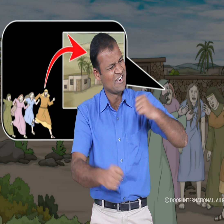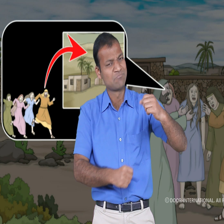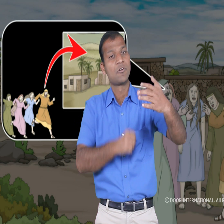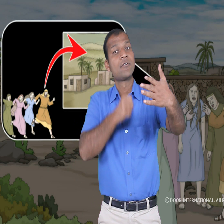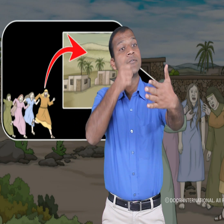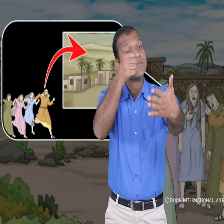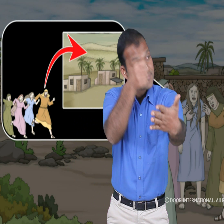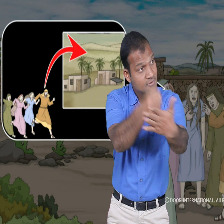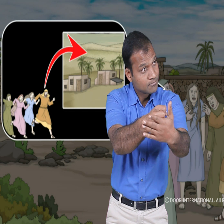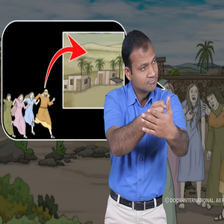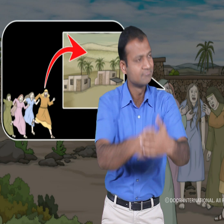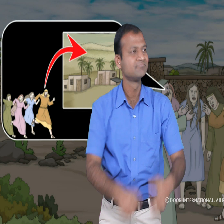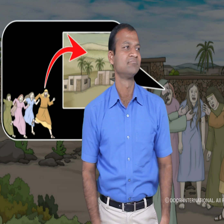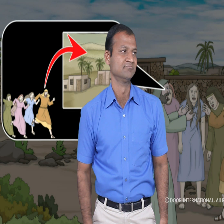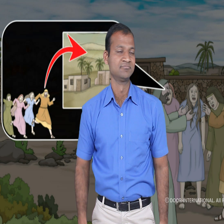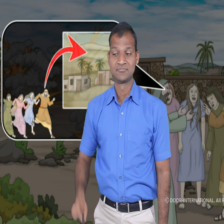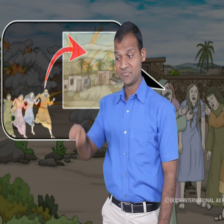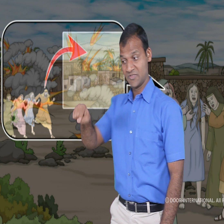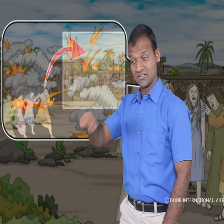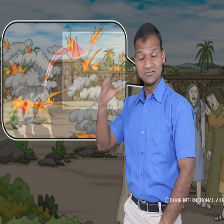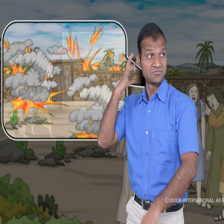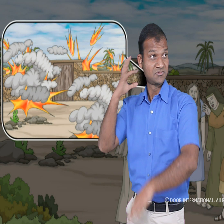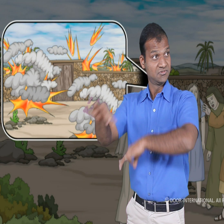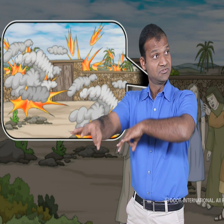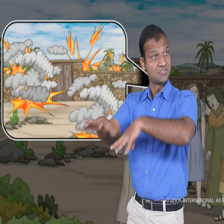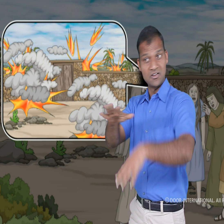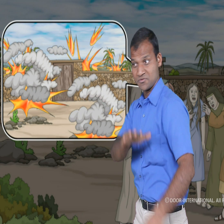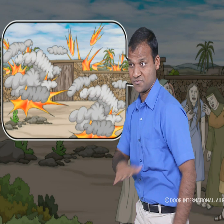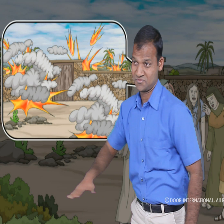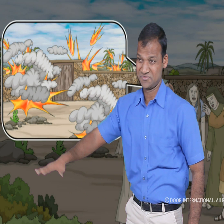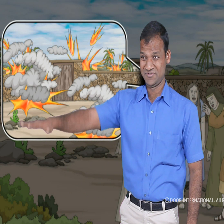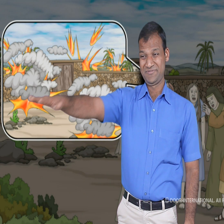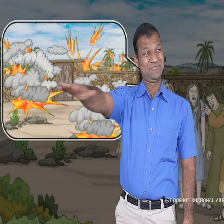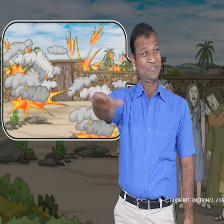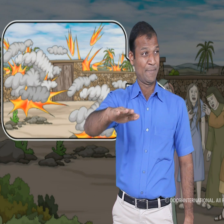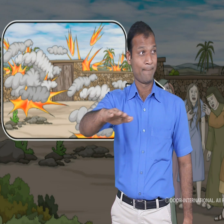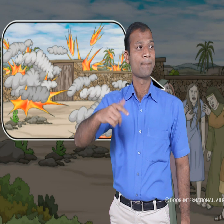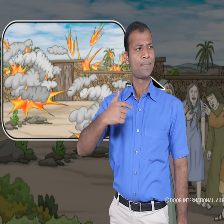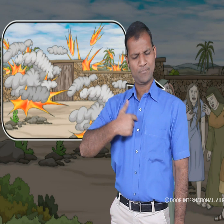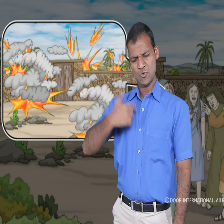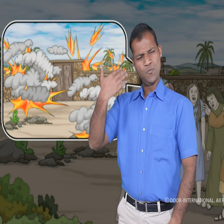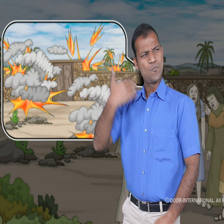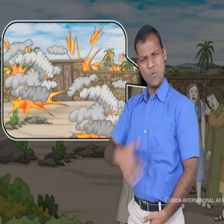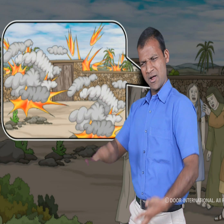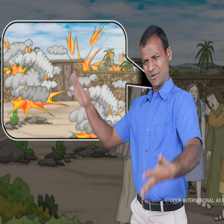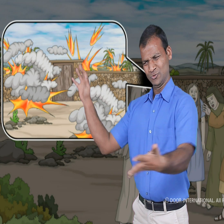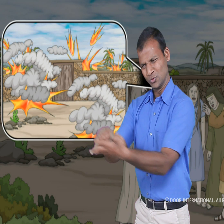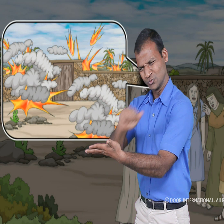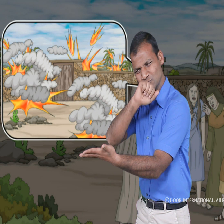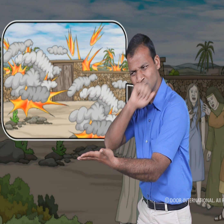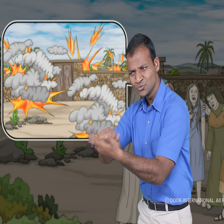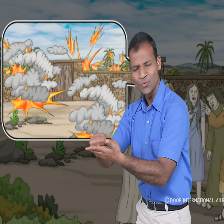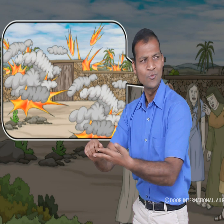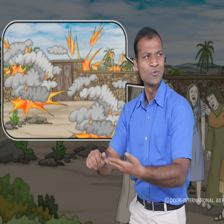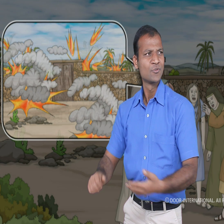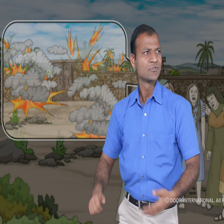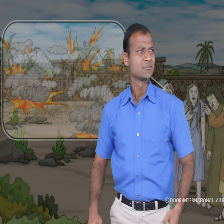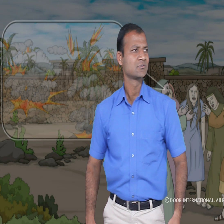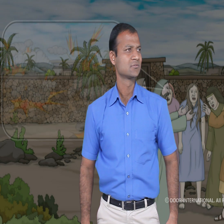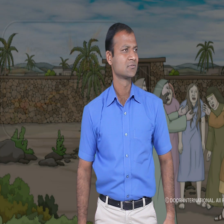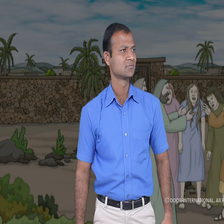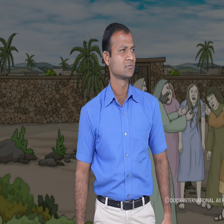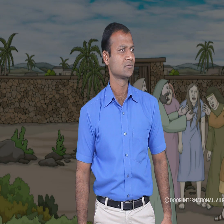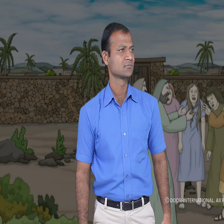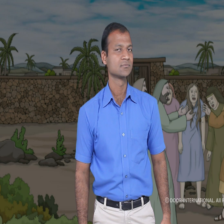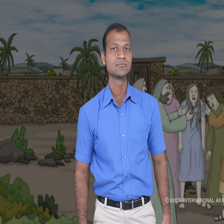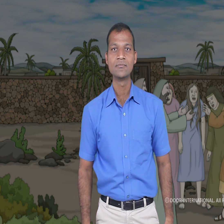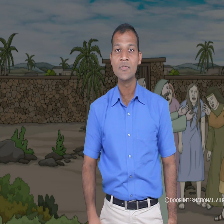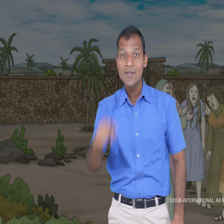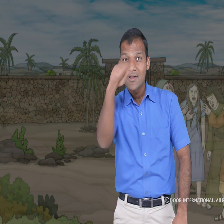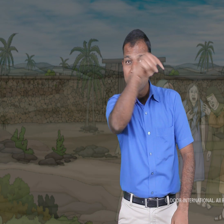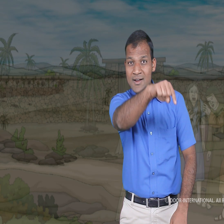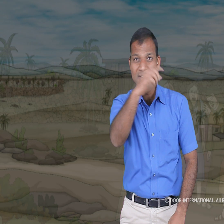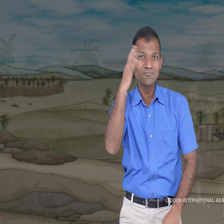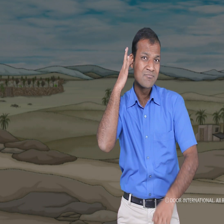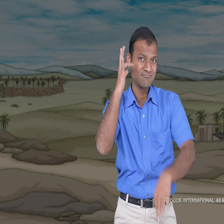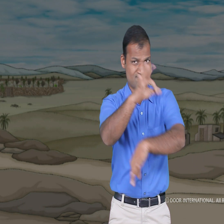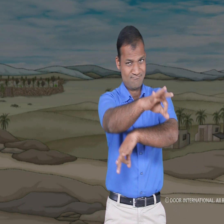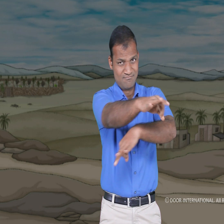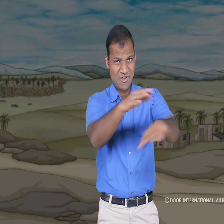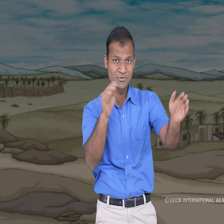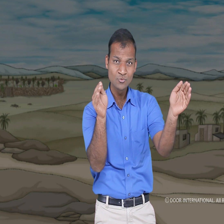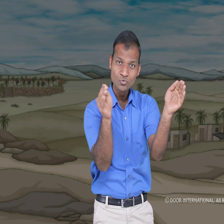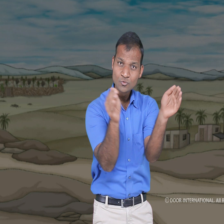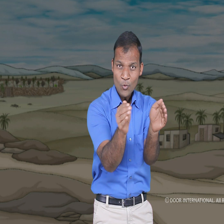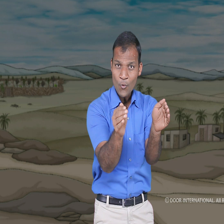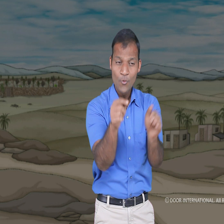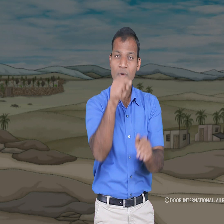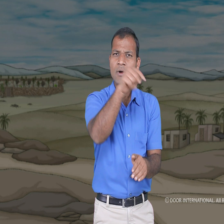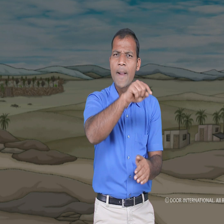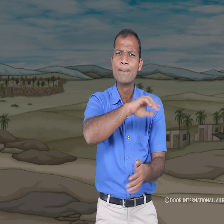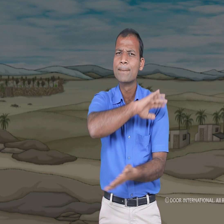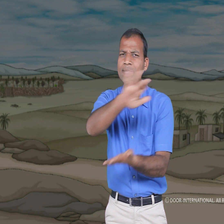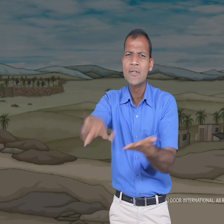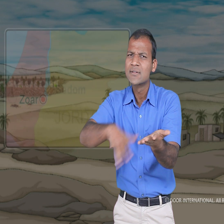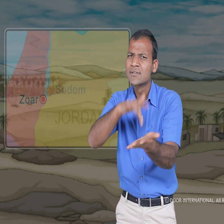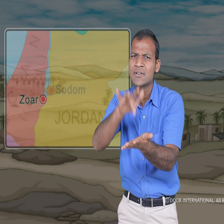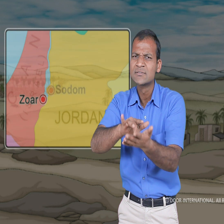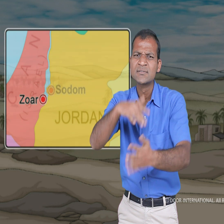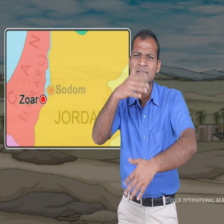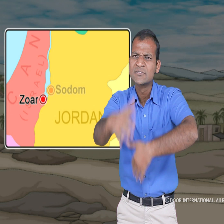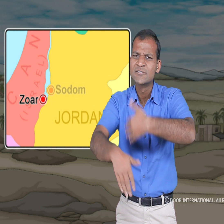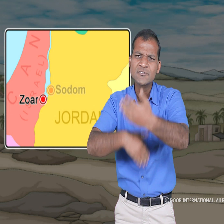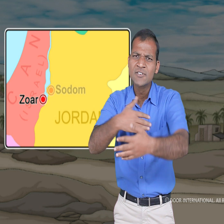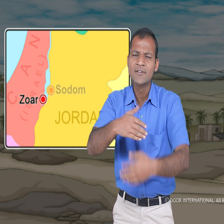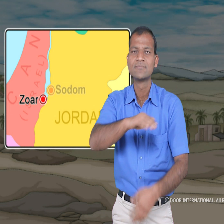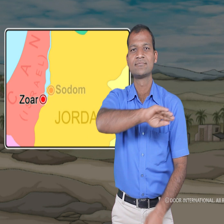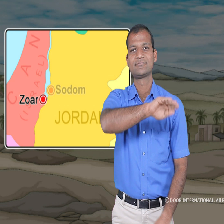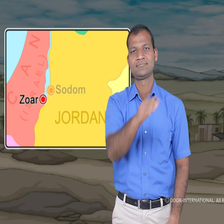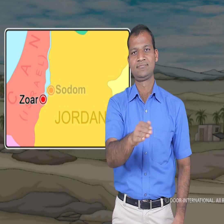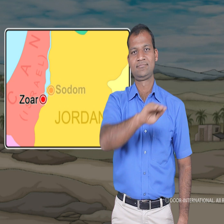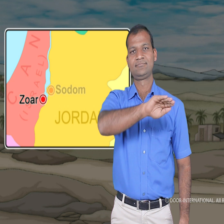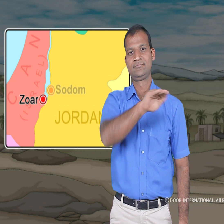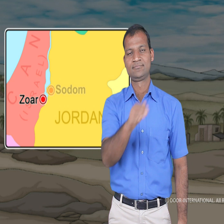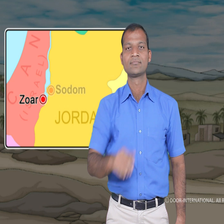Hurry! Run there quickly, for I cannot do anything until you reach it.”